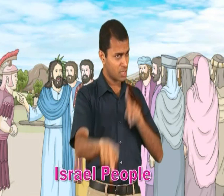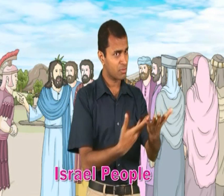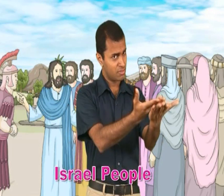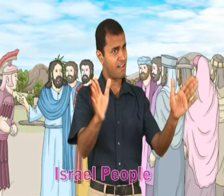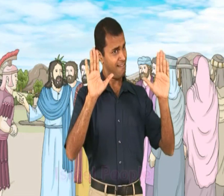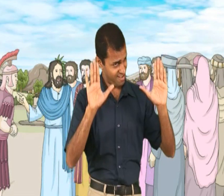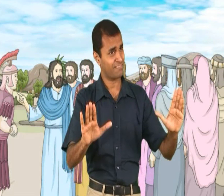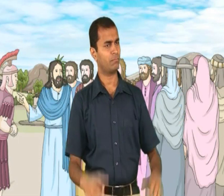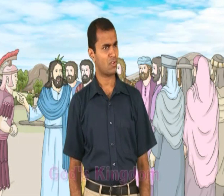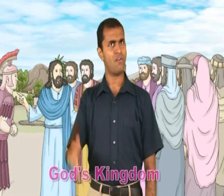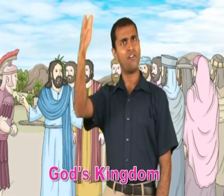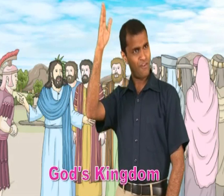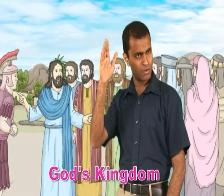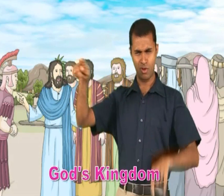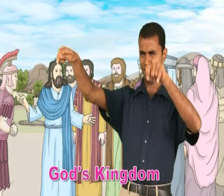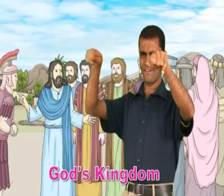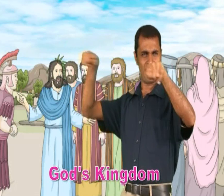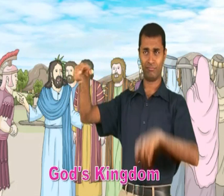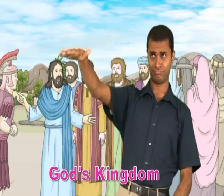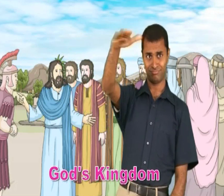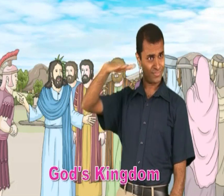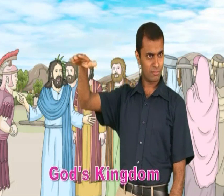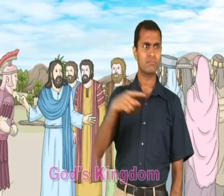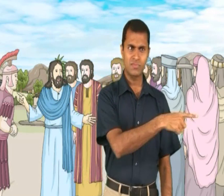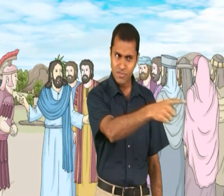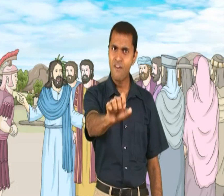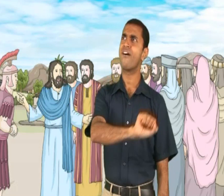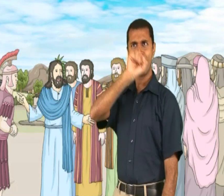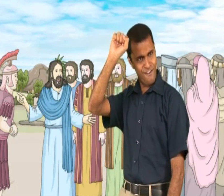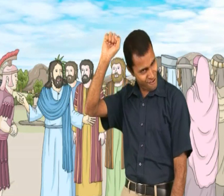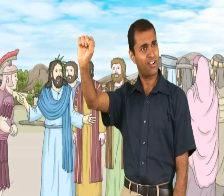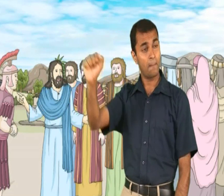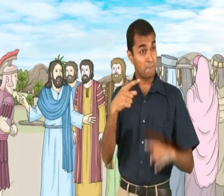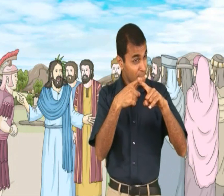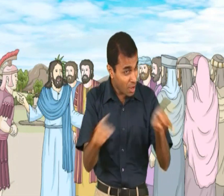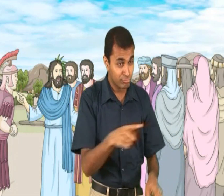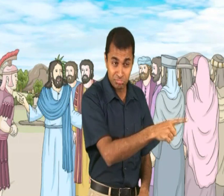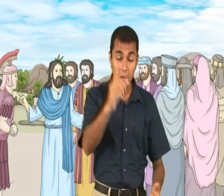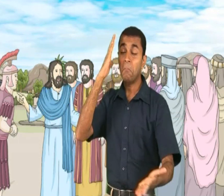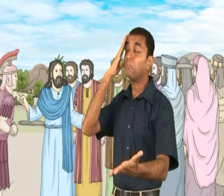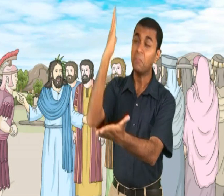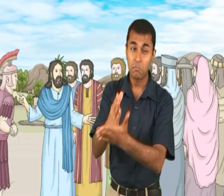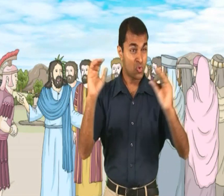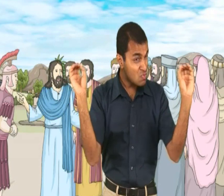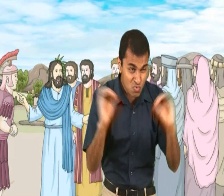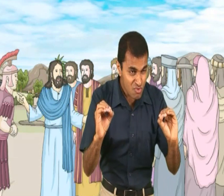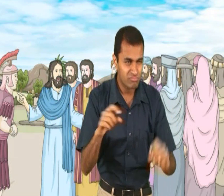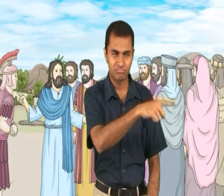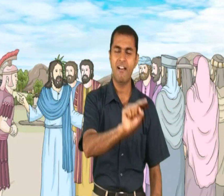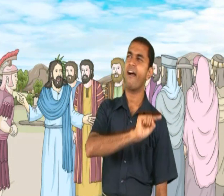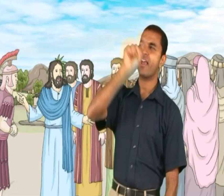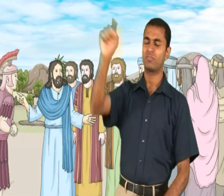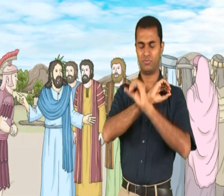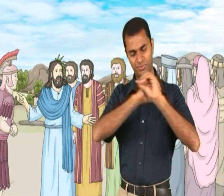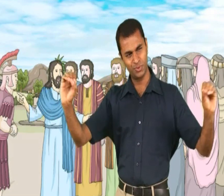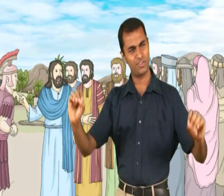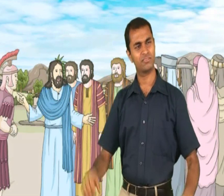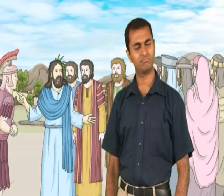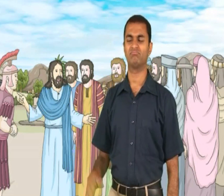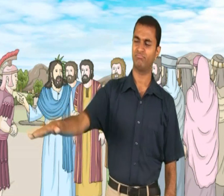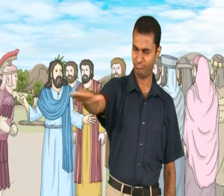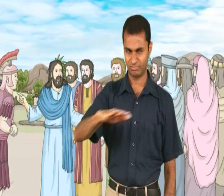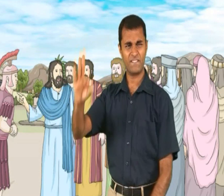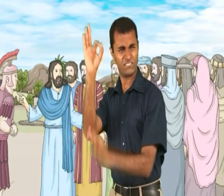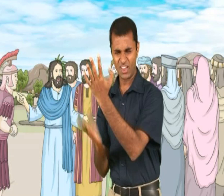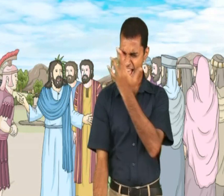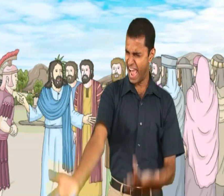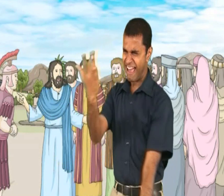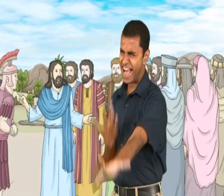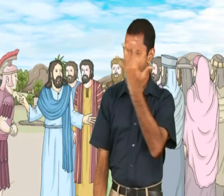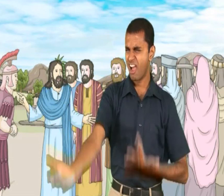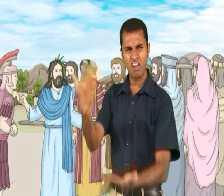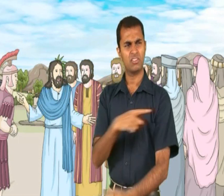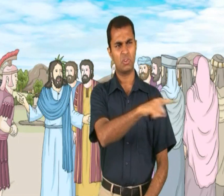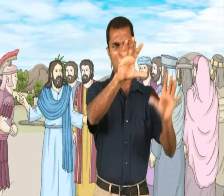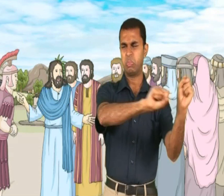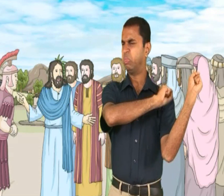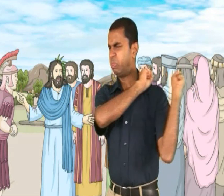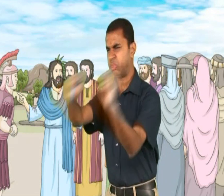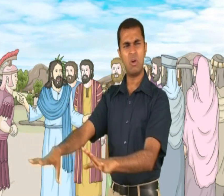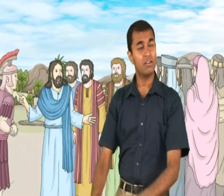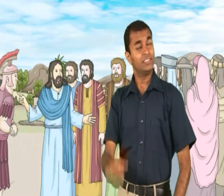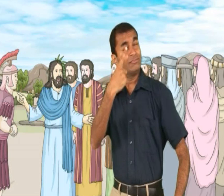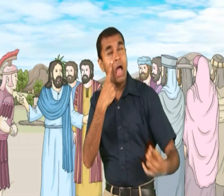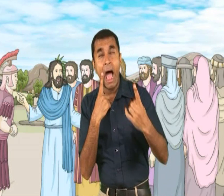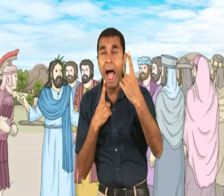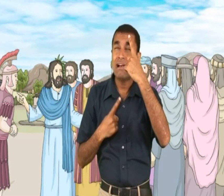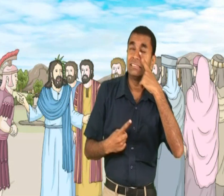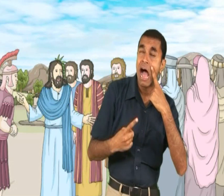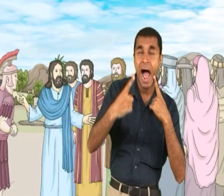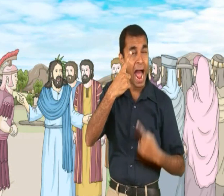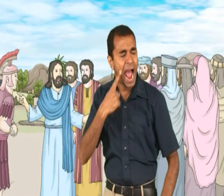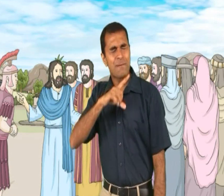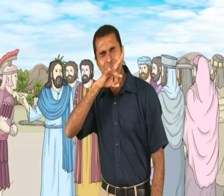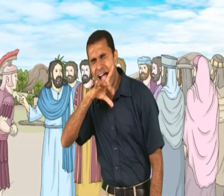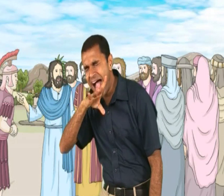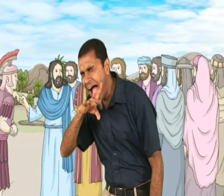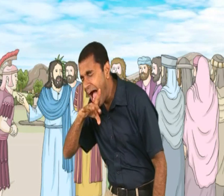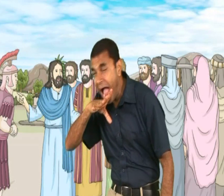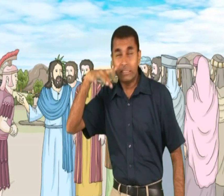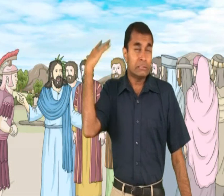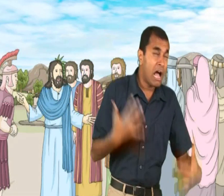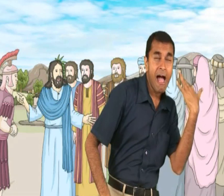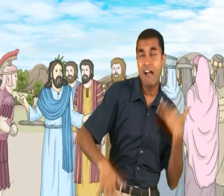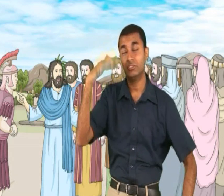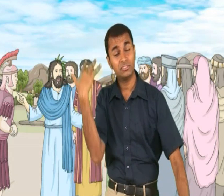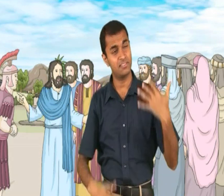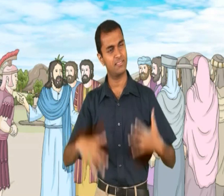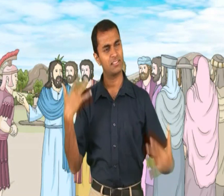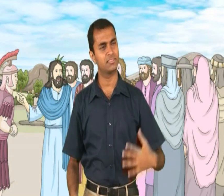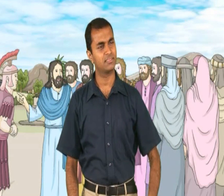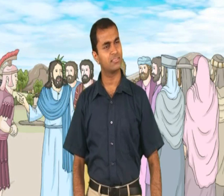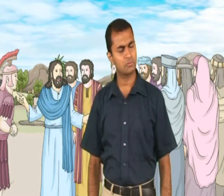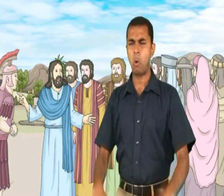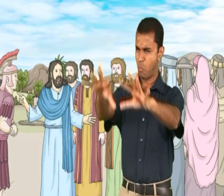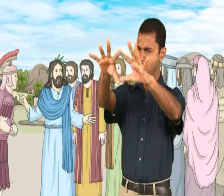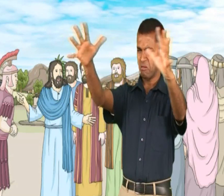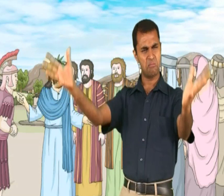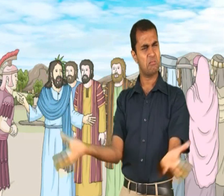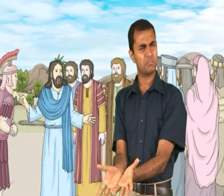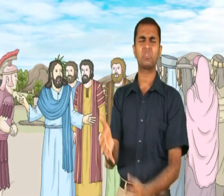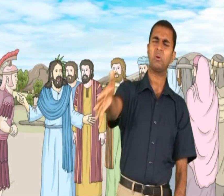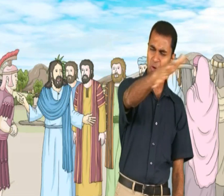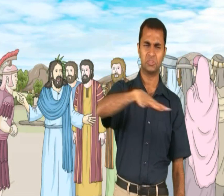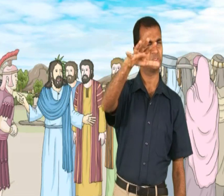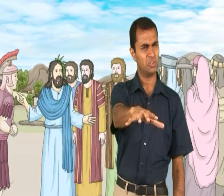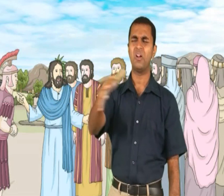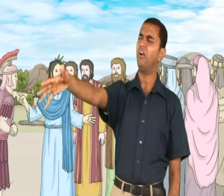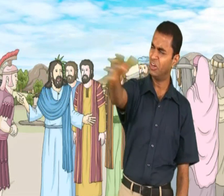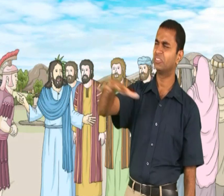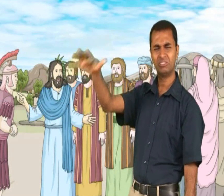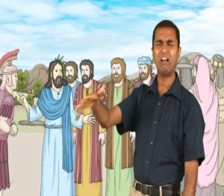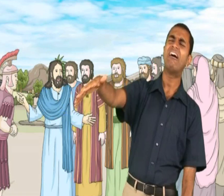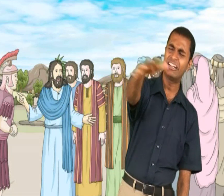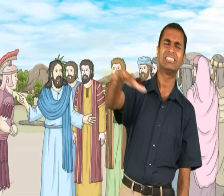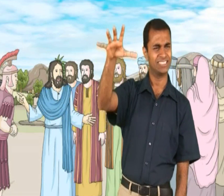I say to you that many will come from the east and the west to share the banquet with Abraham, Isaac, and Jacob in the kingdom of heaven.